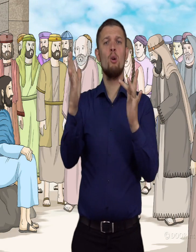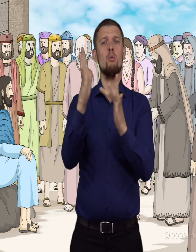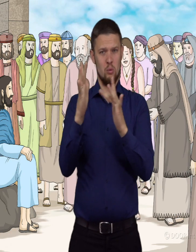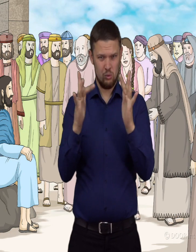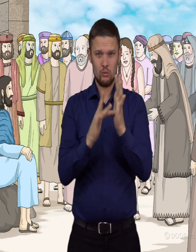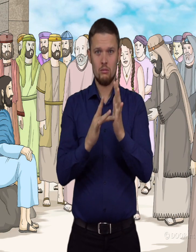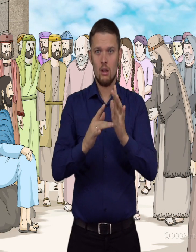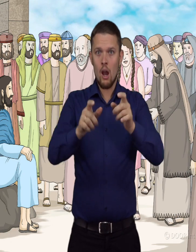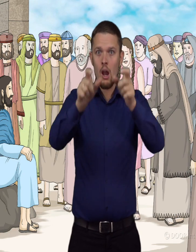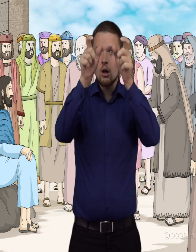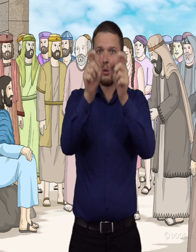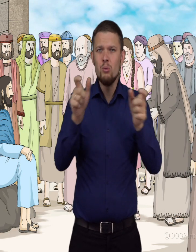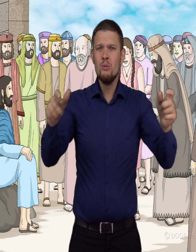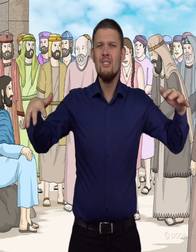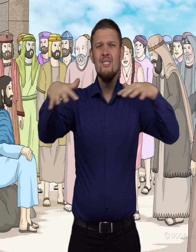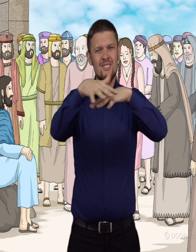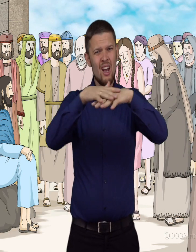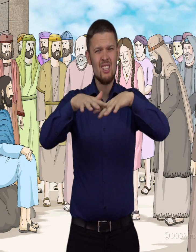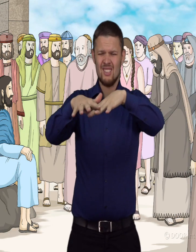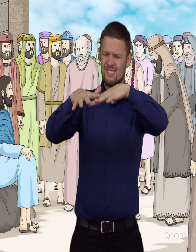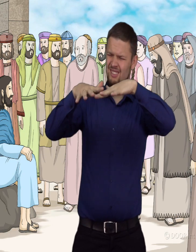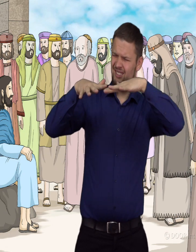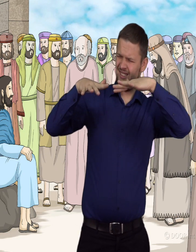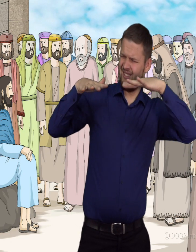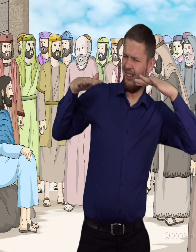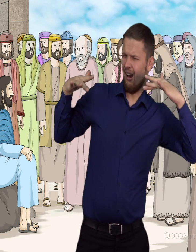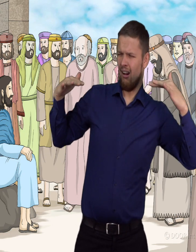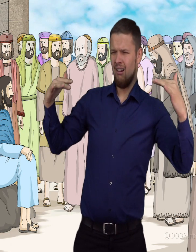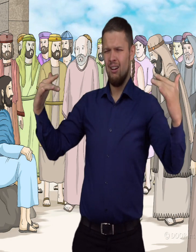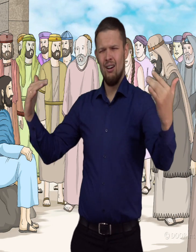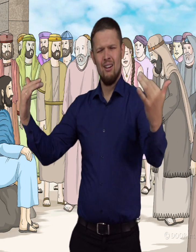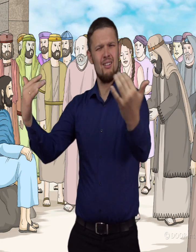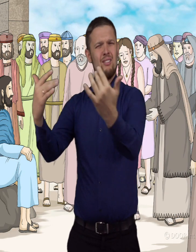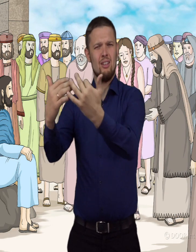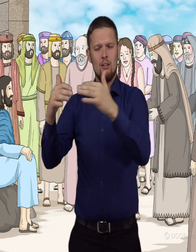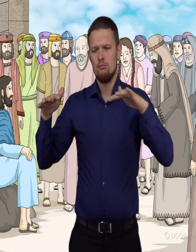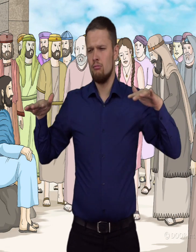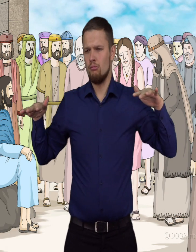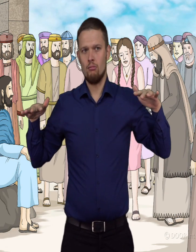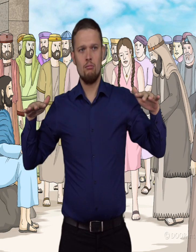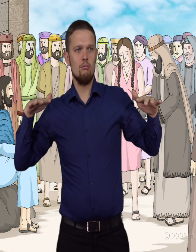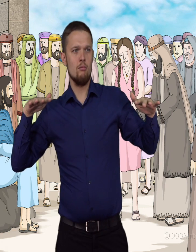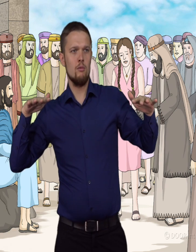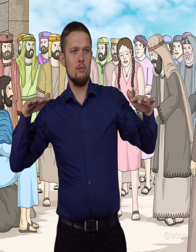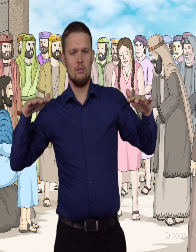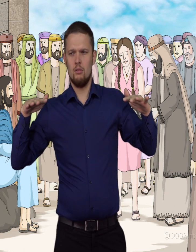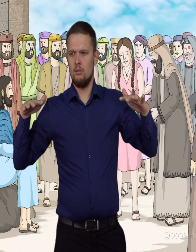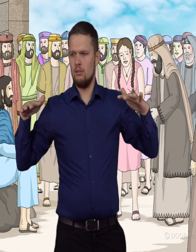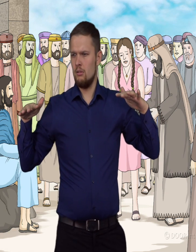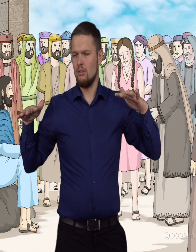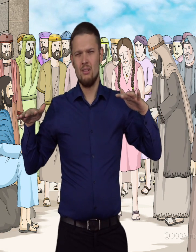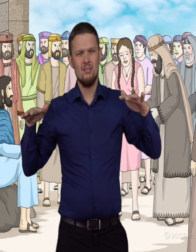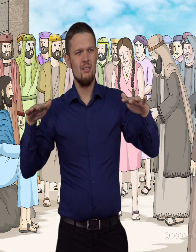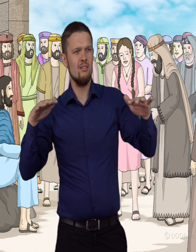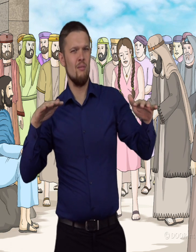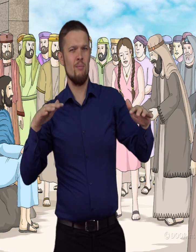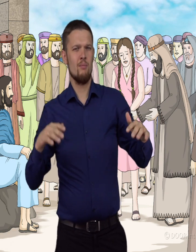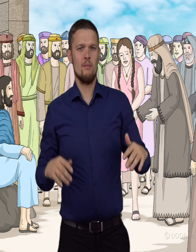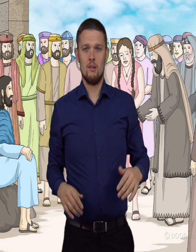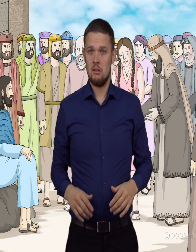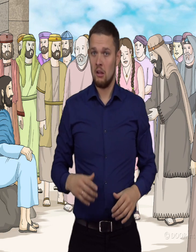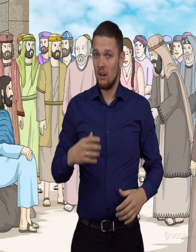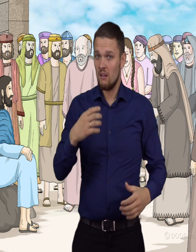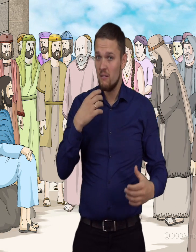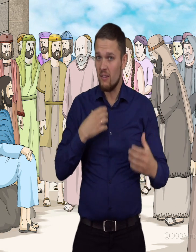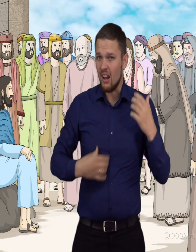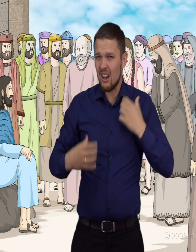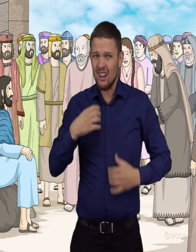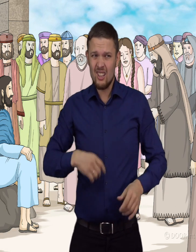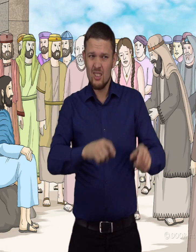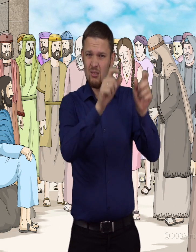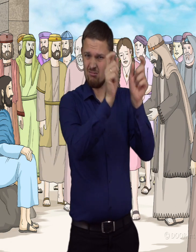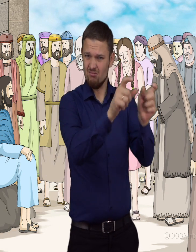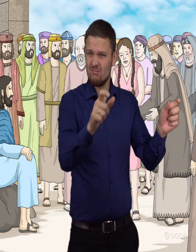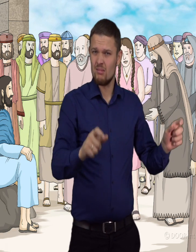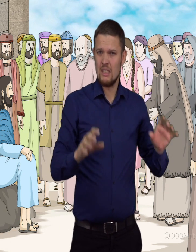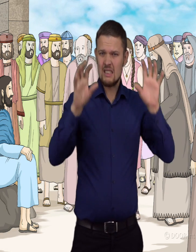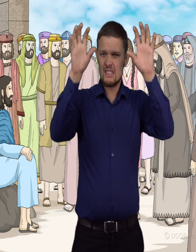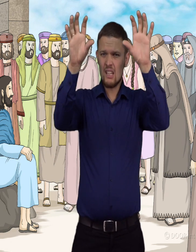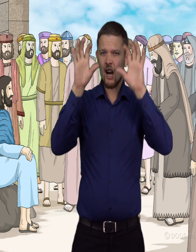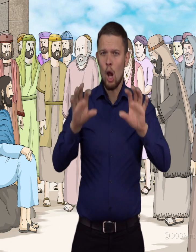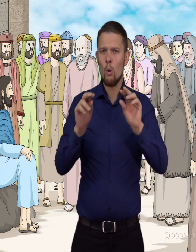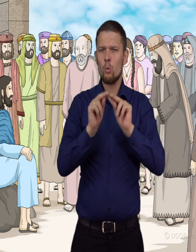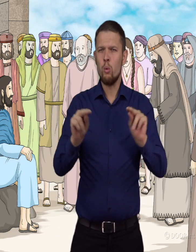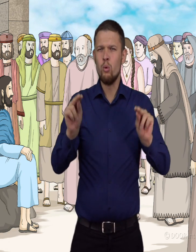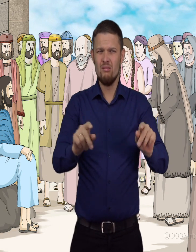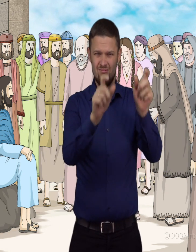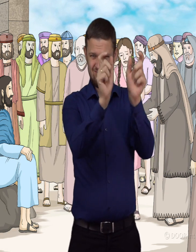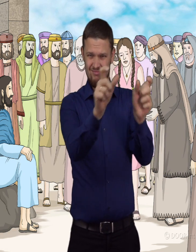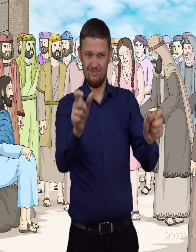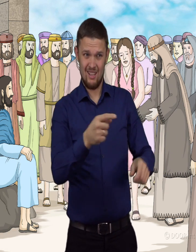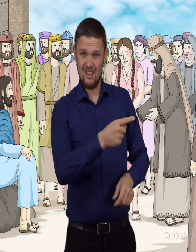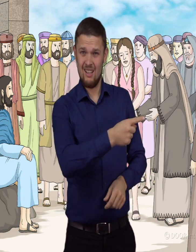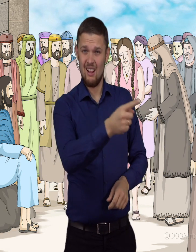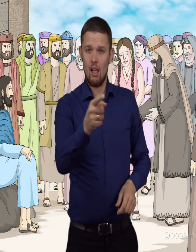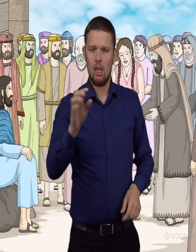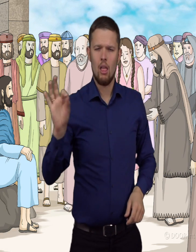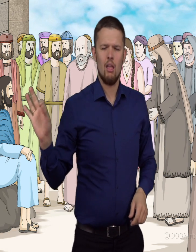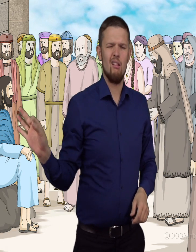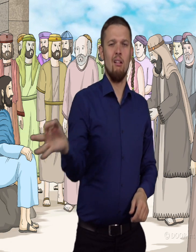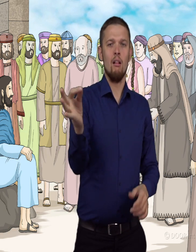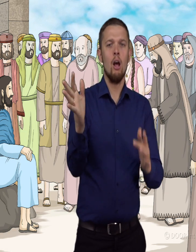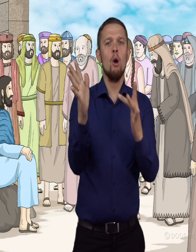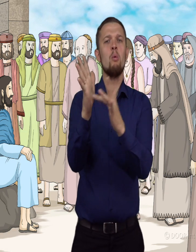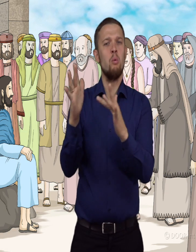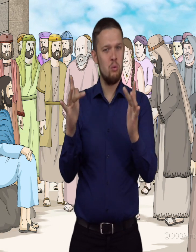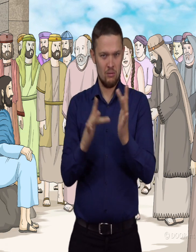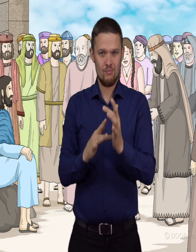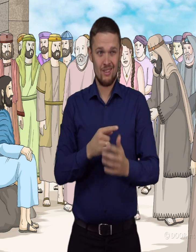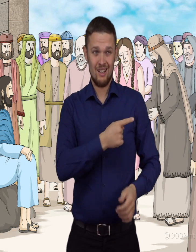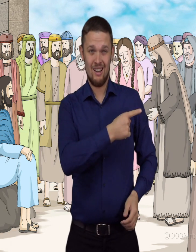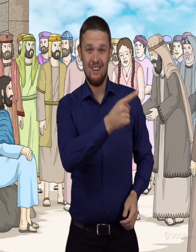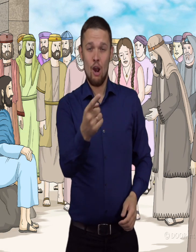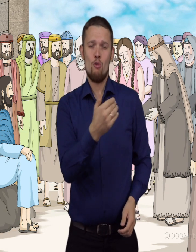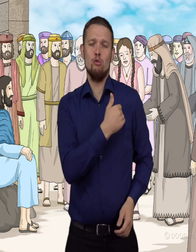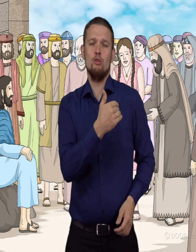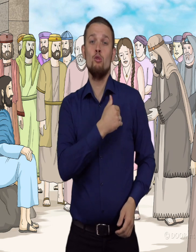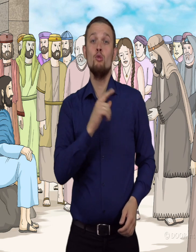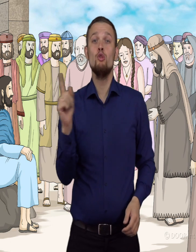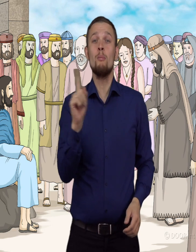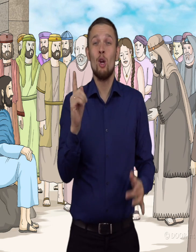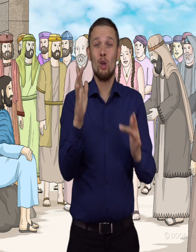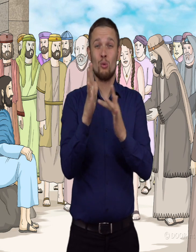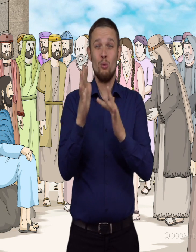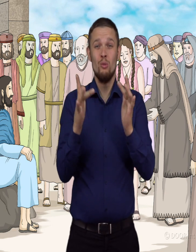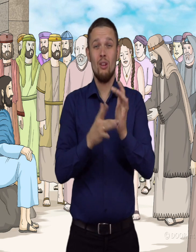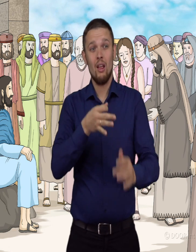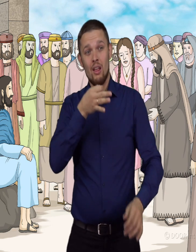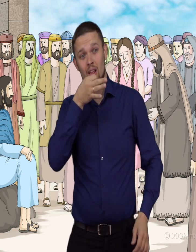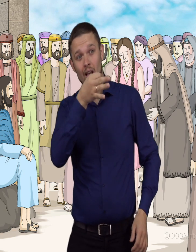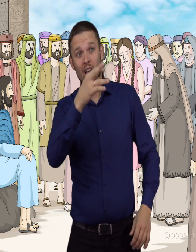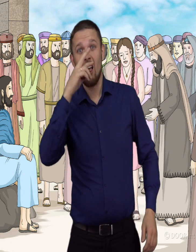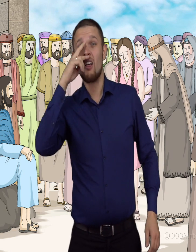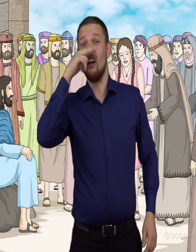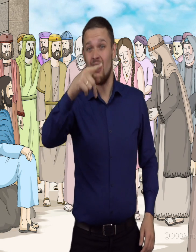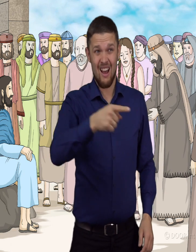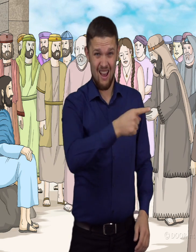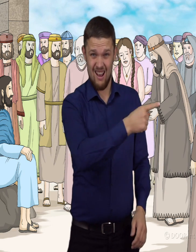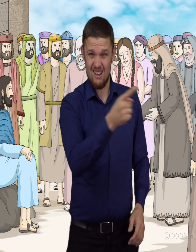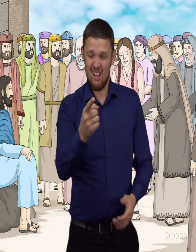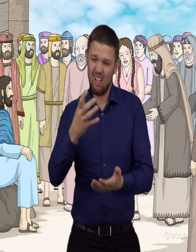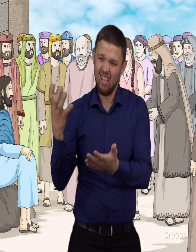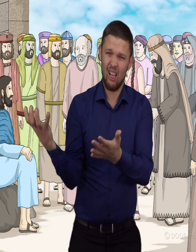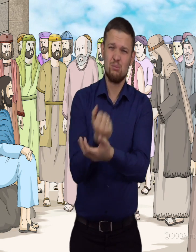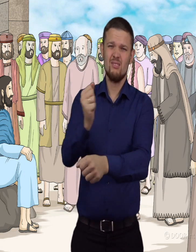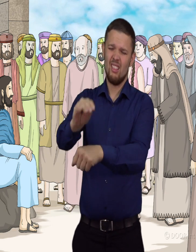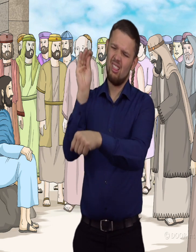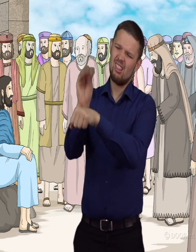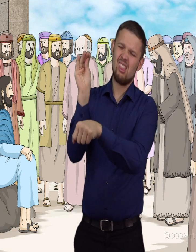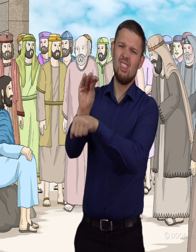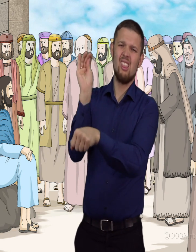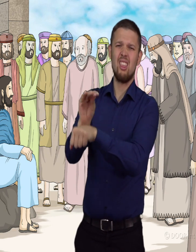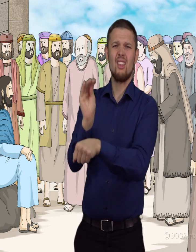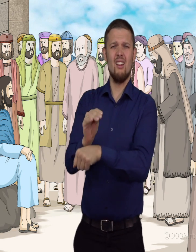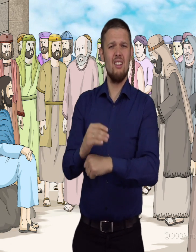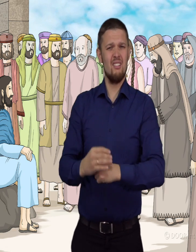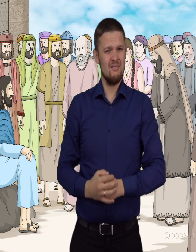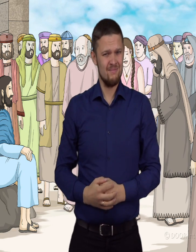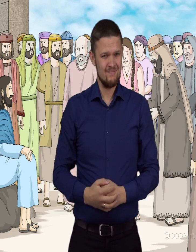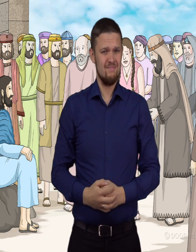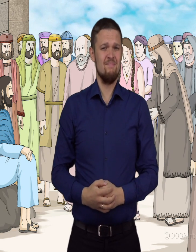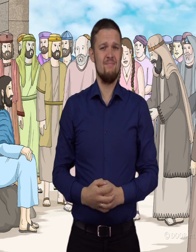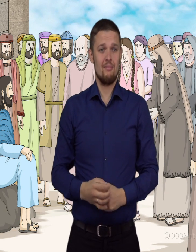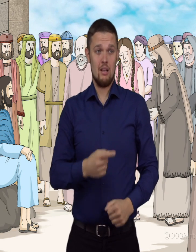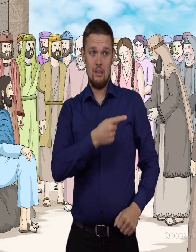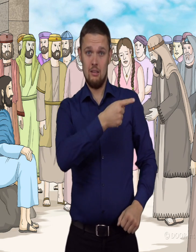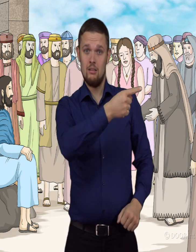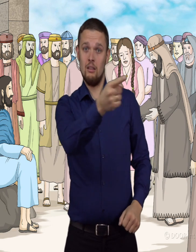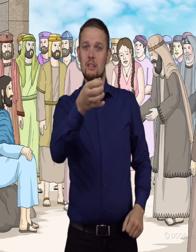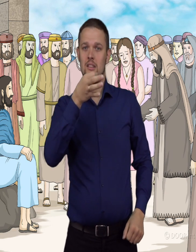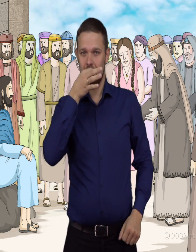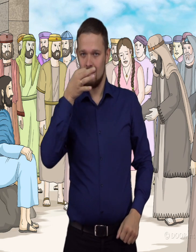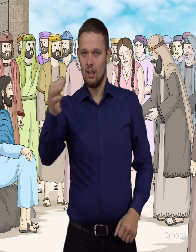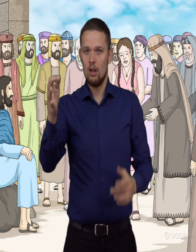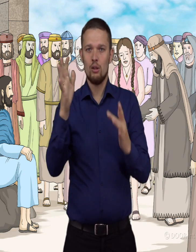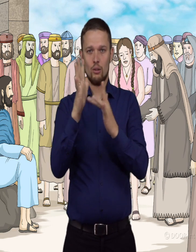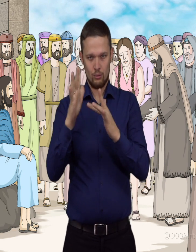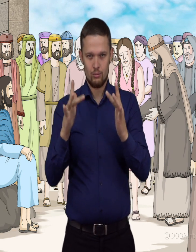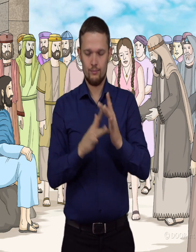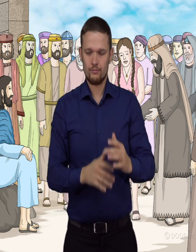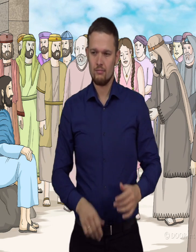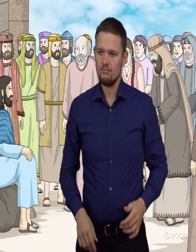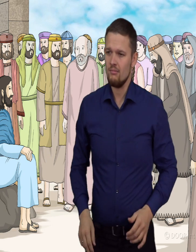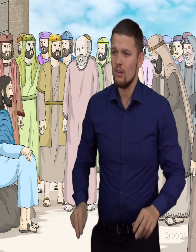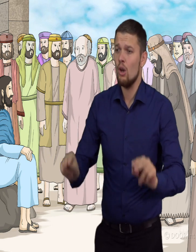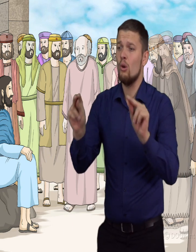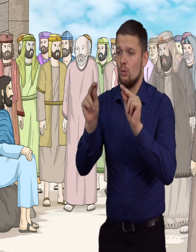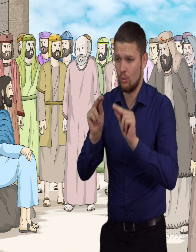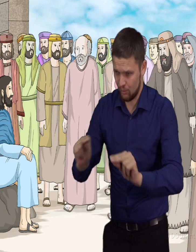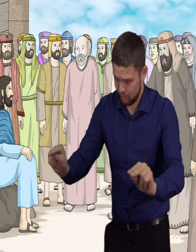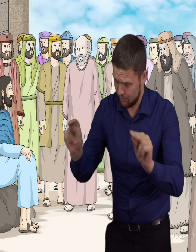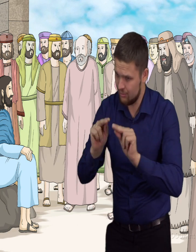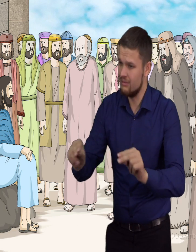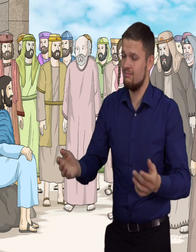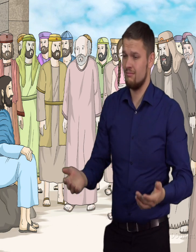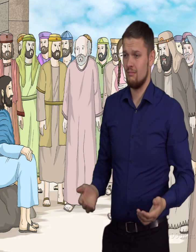They made her stand before them and said, “Teacher, this woman was caught in the act of adultery.